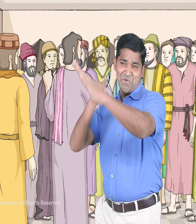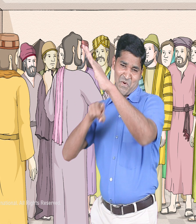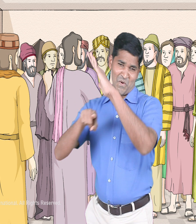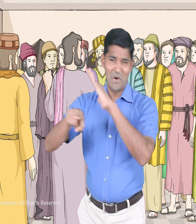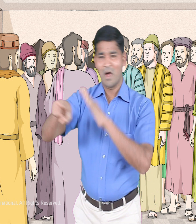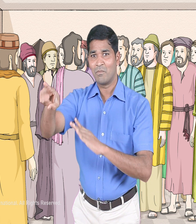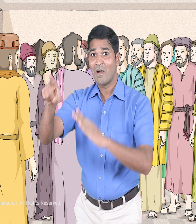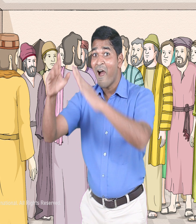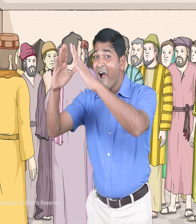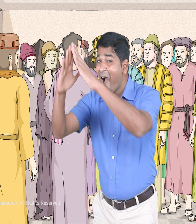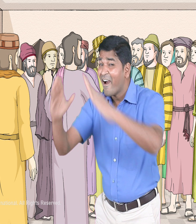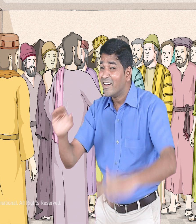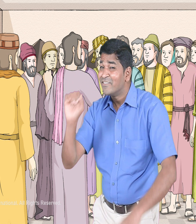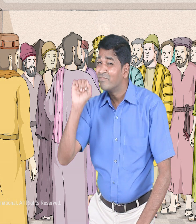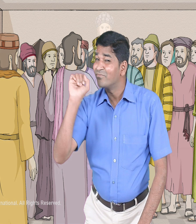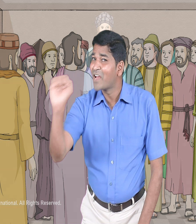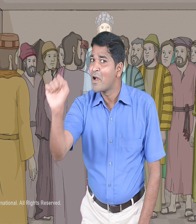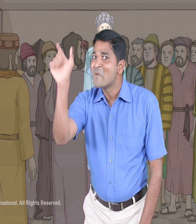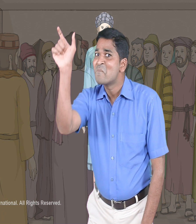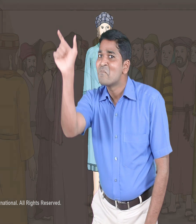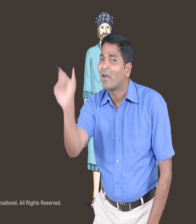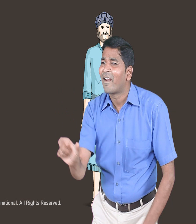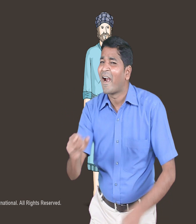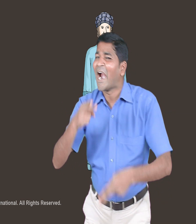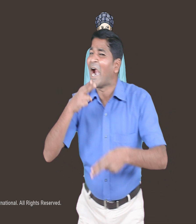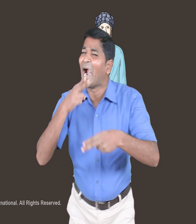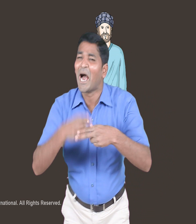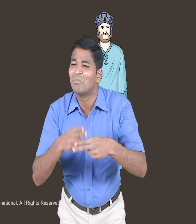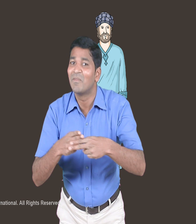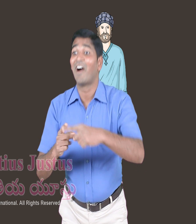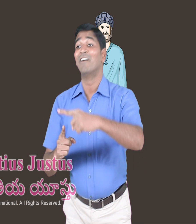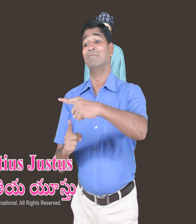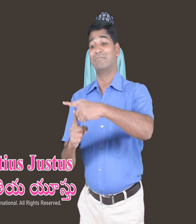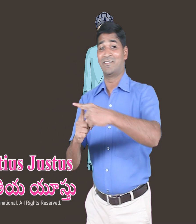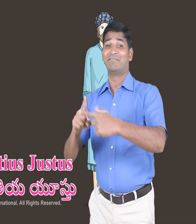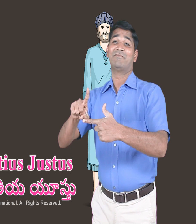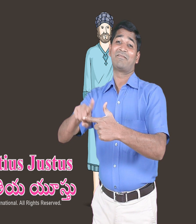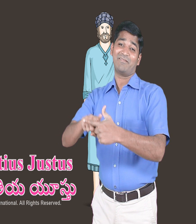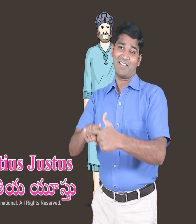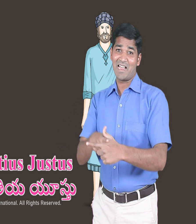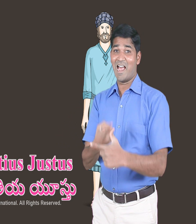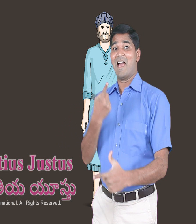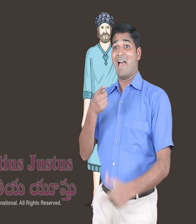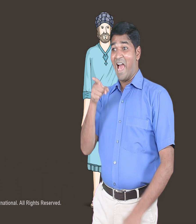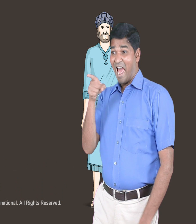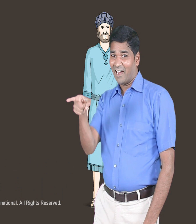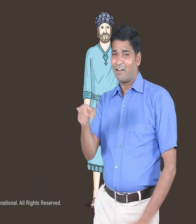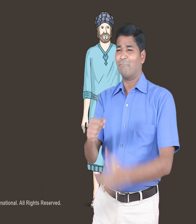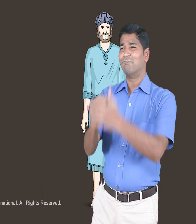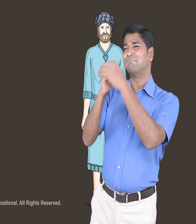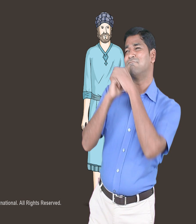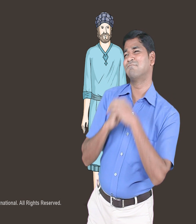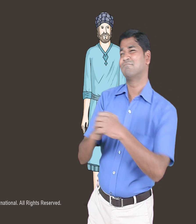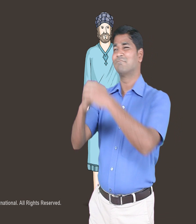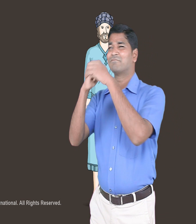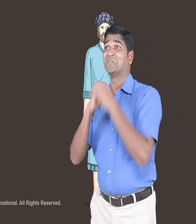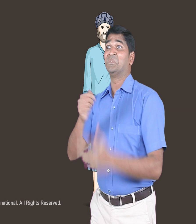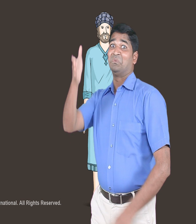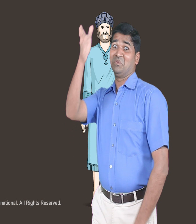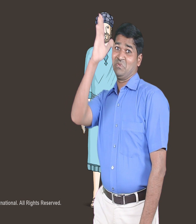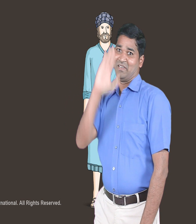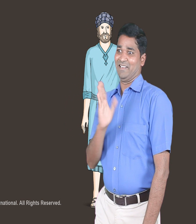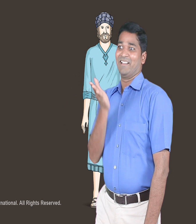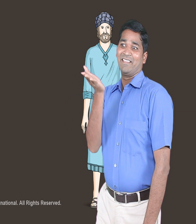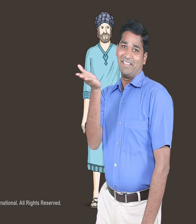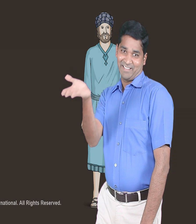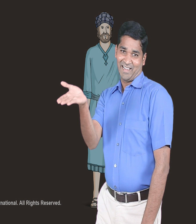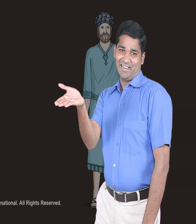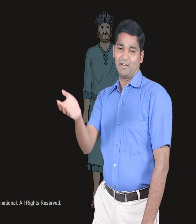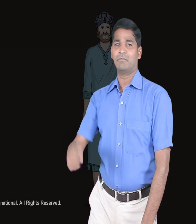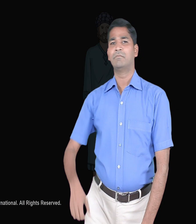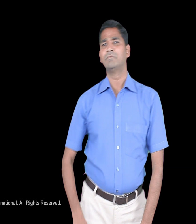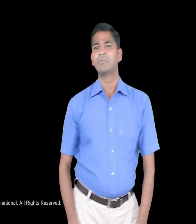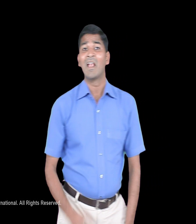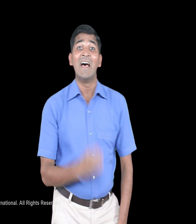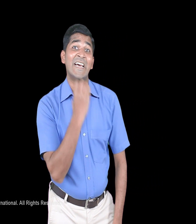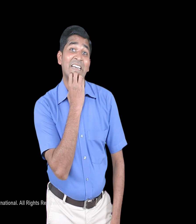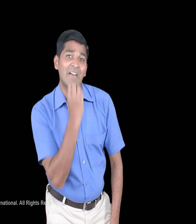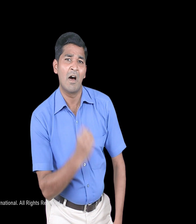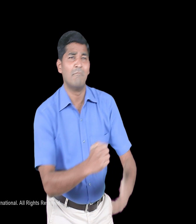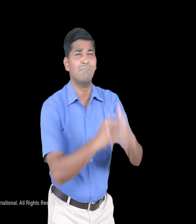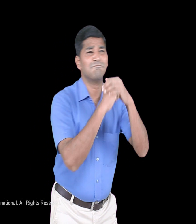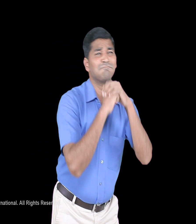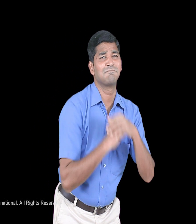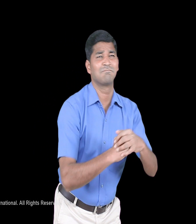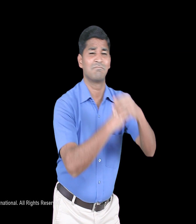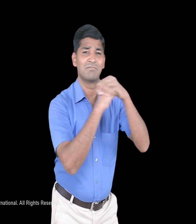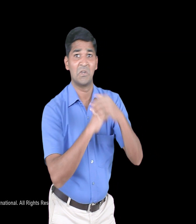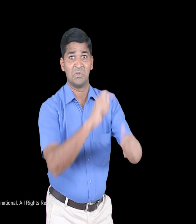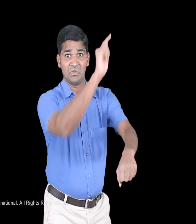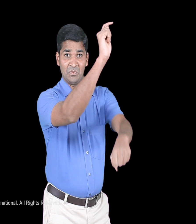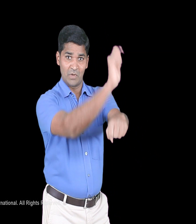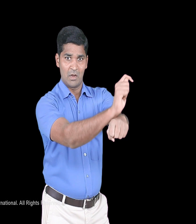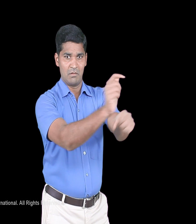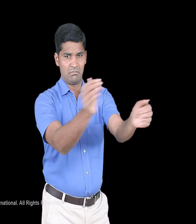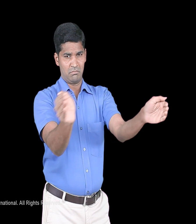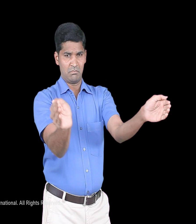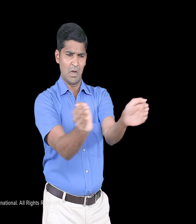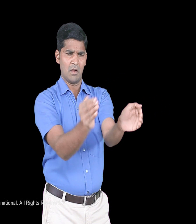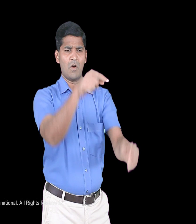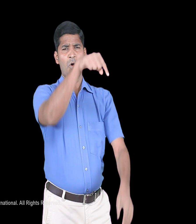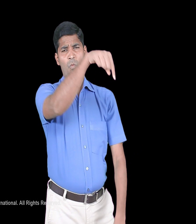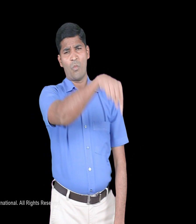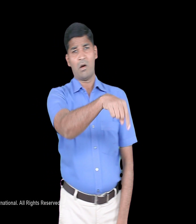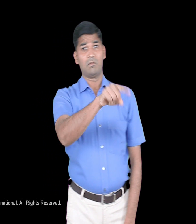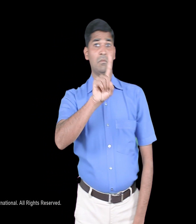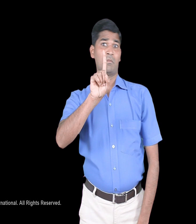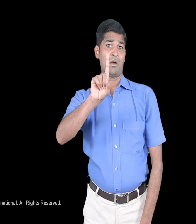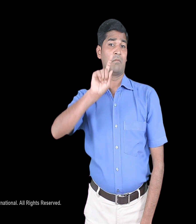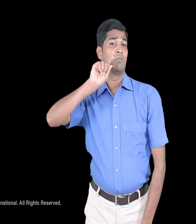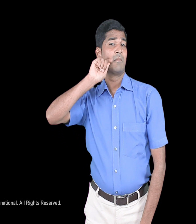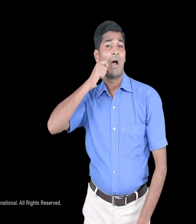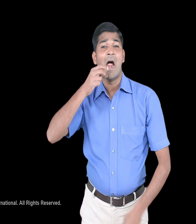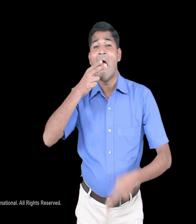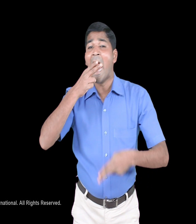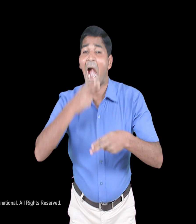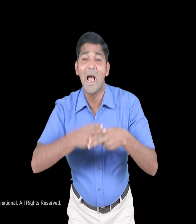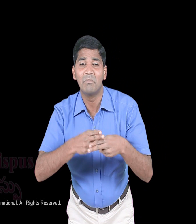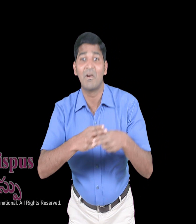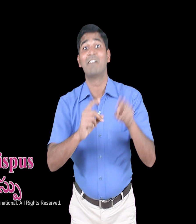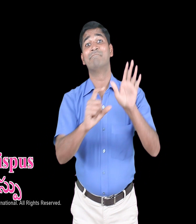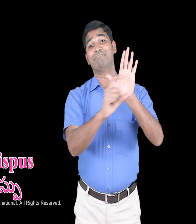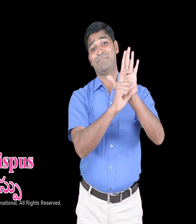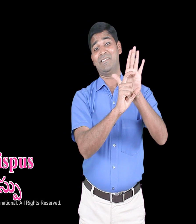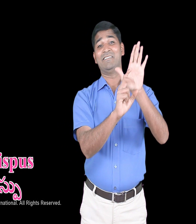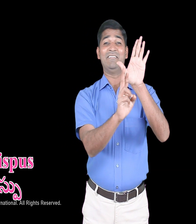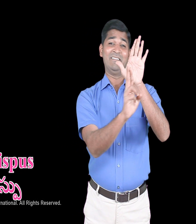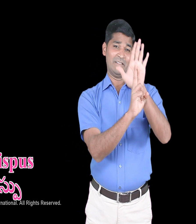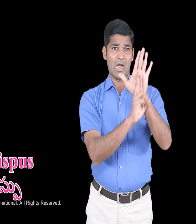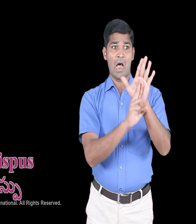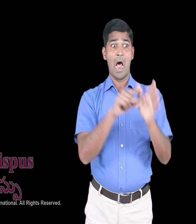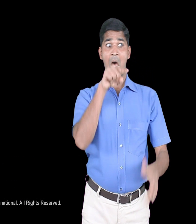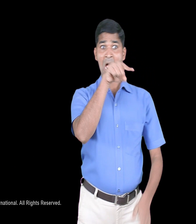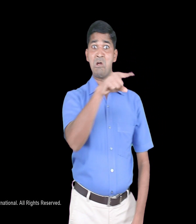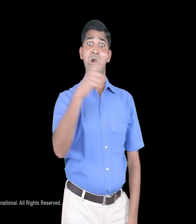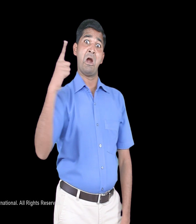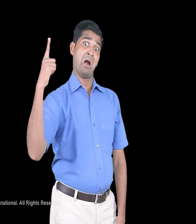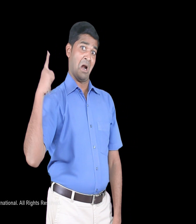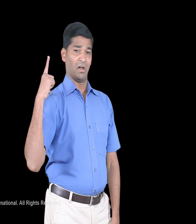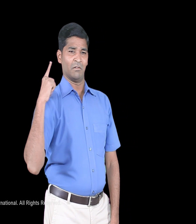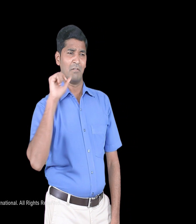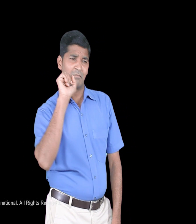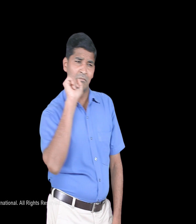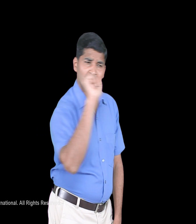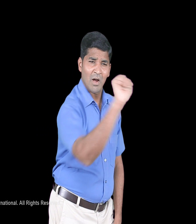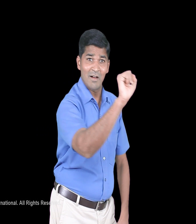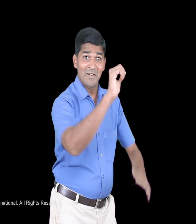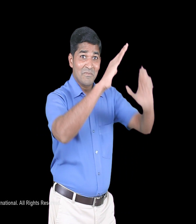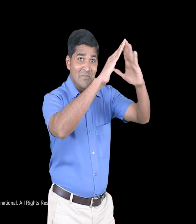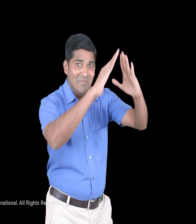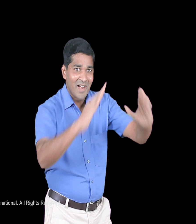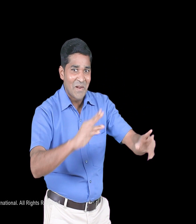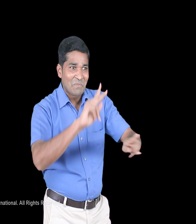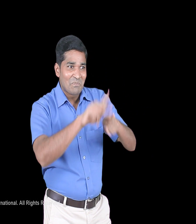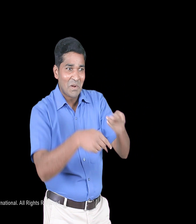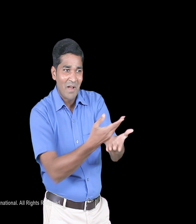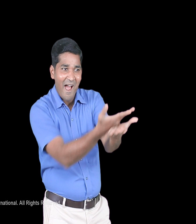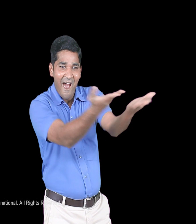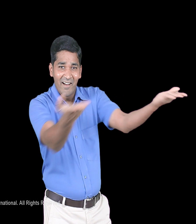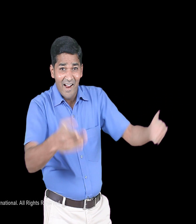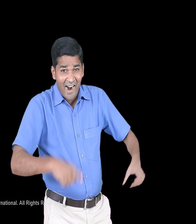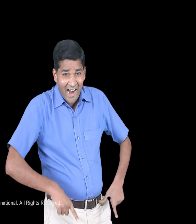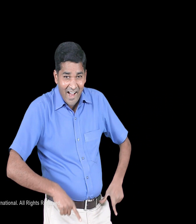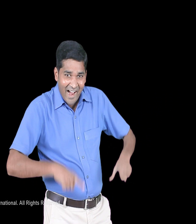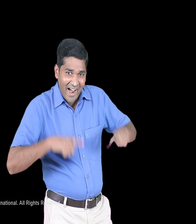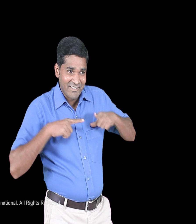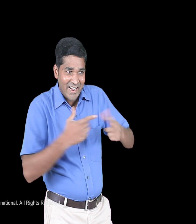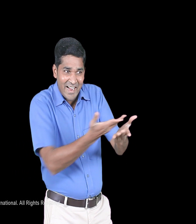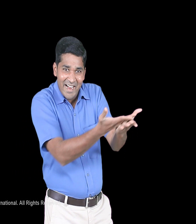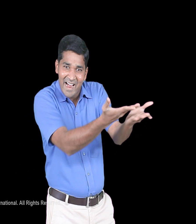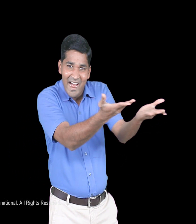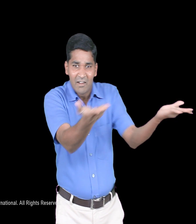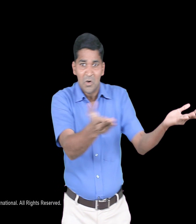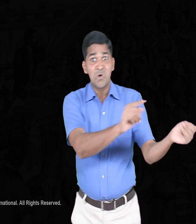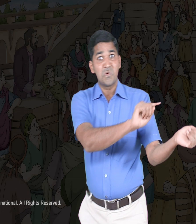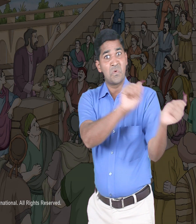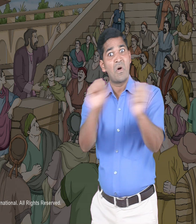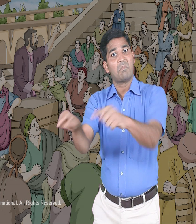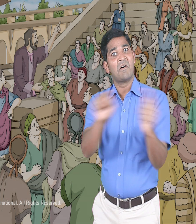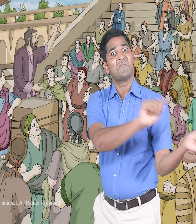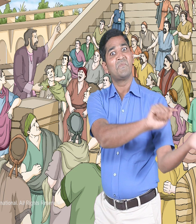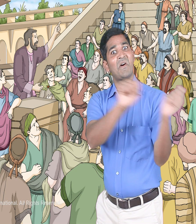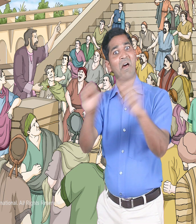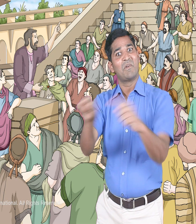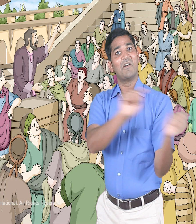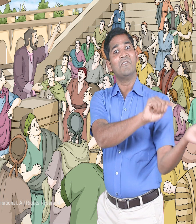So Paul left the synagogue and went next door to the house of Titus Justus, a worshiper of God. Crispus, the synagogue leader, and his whole household believed in the Lord.